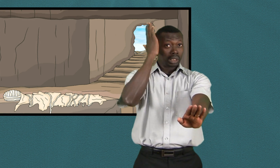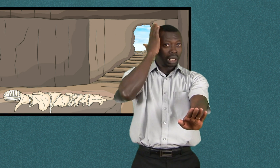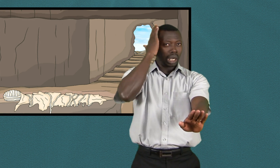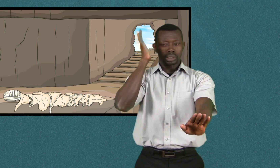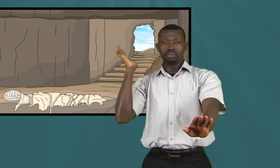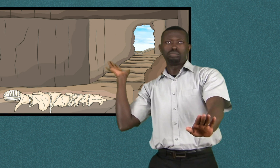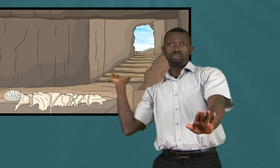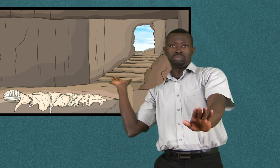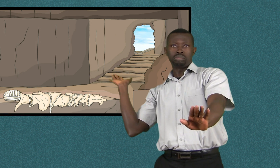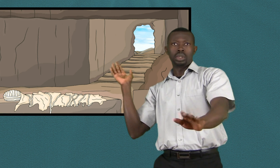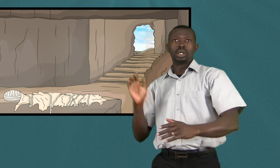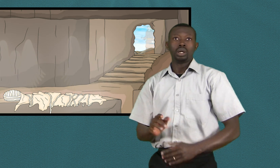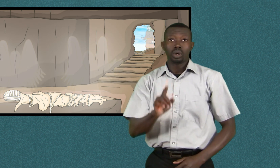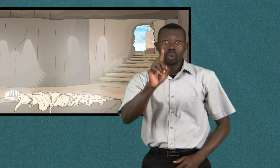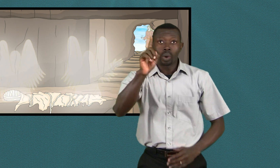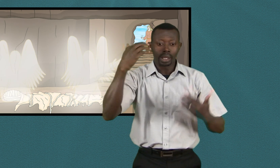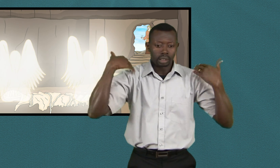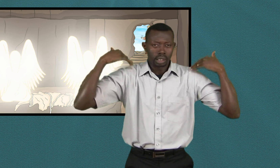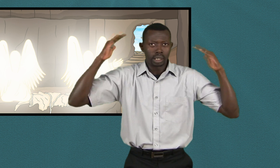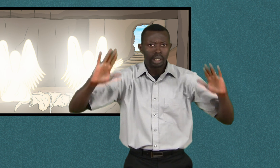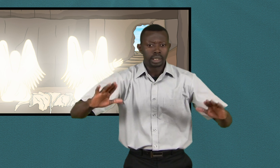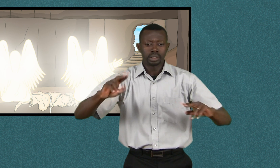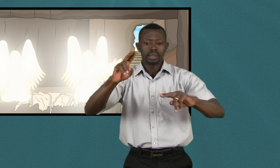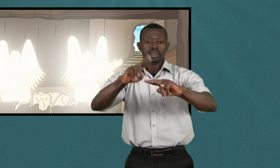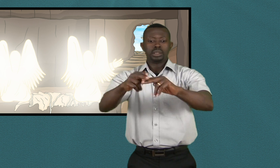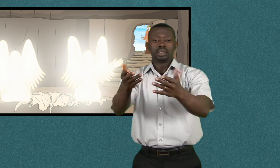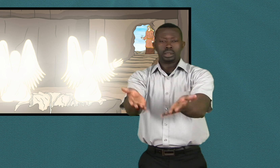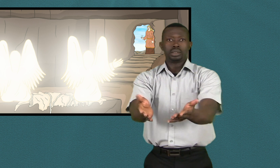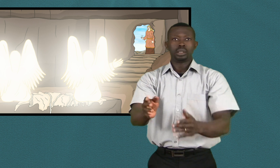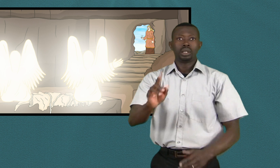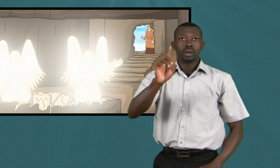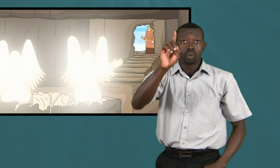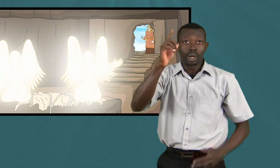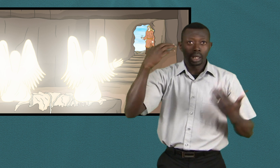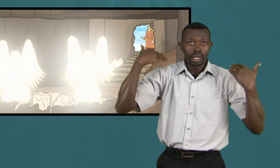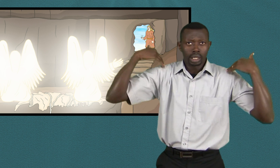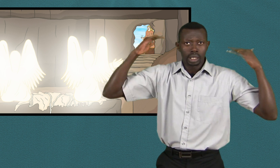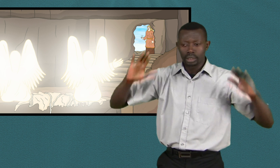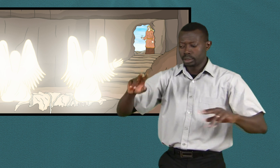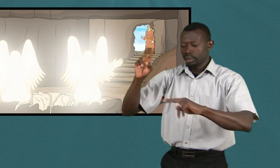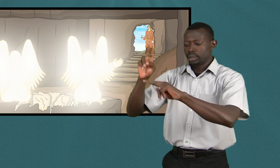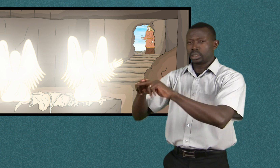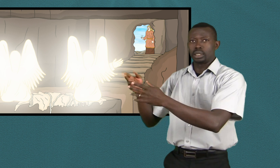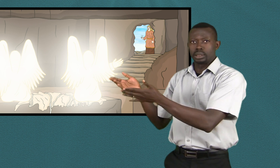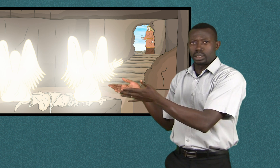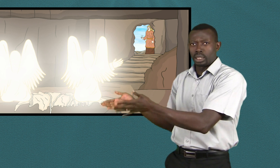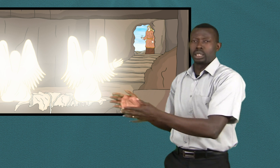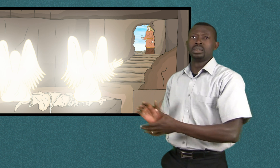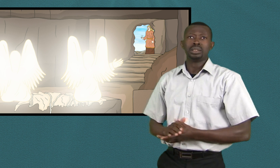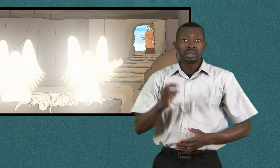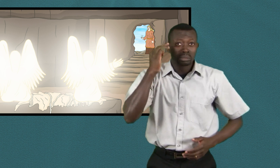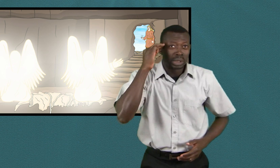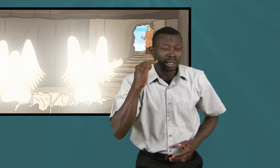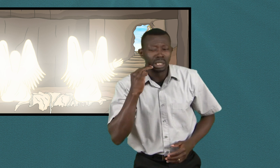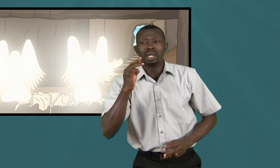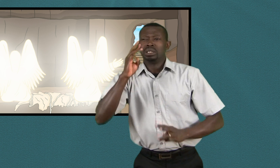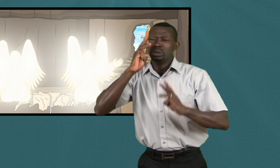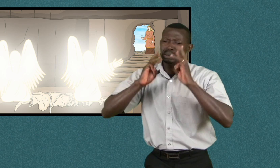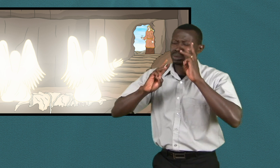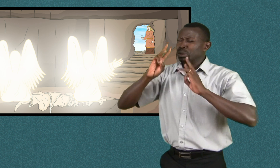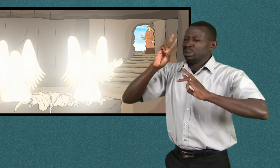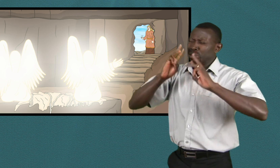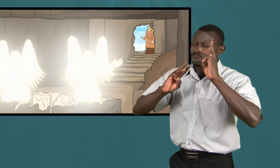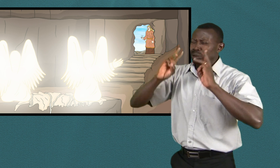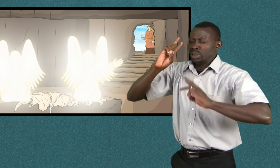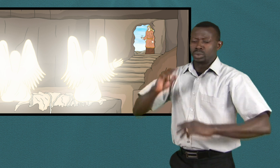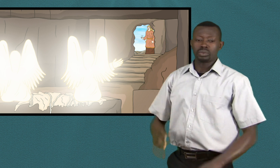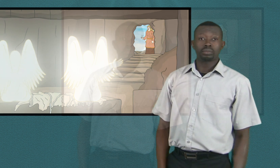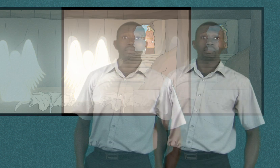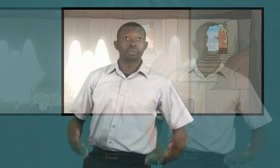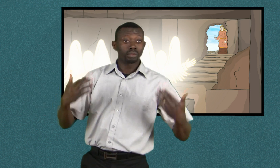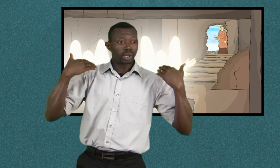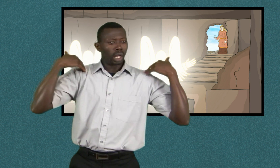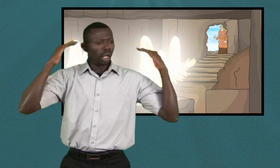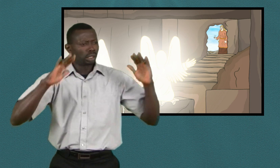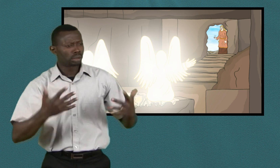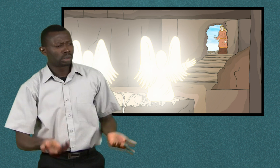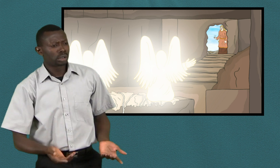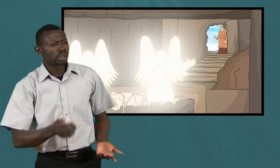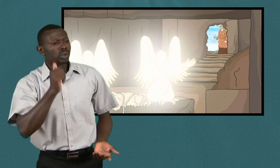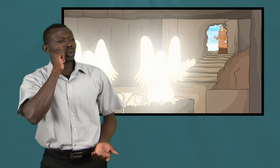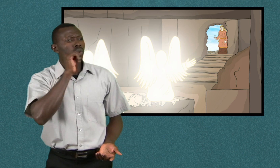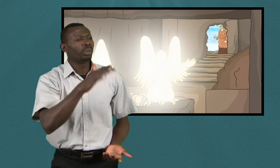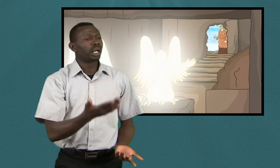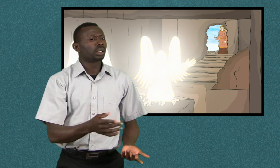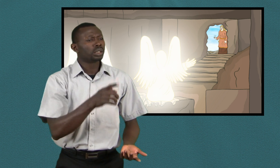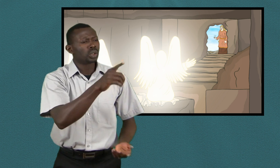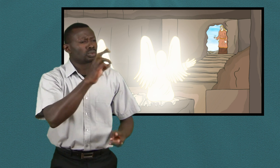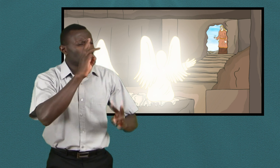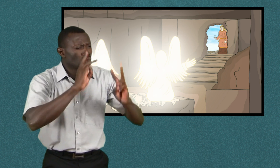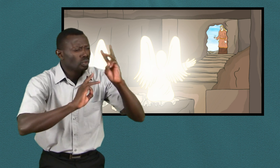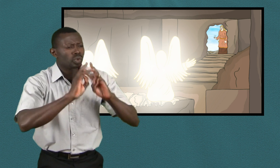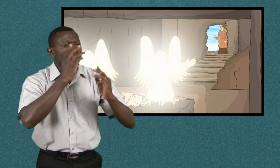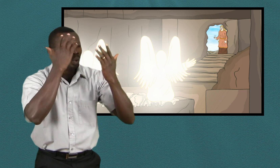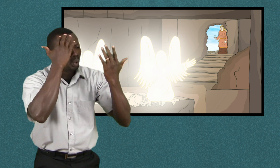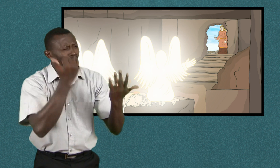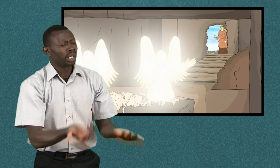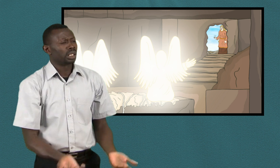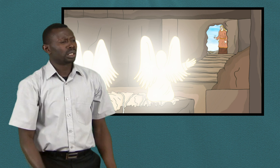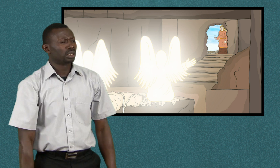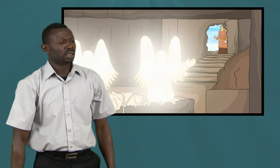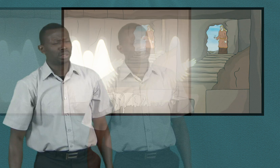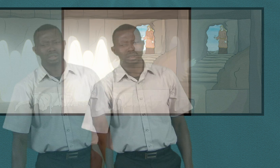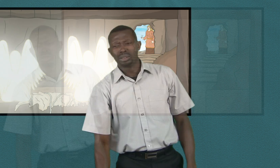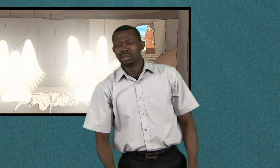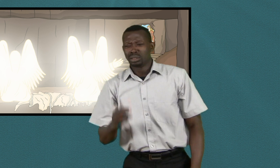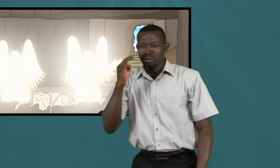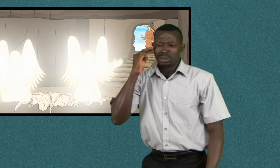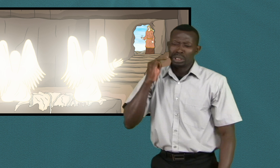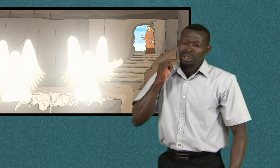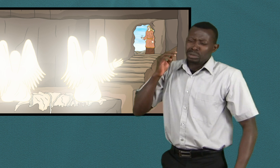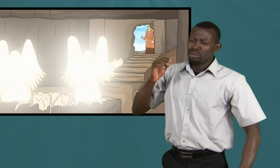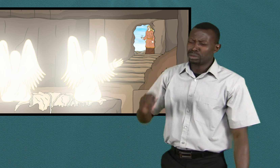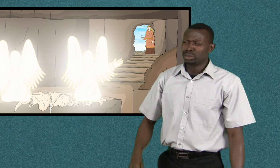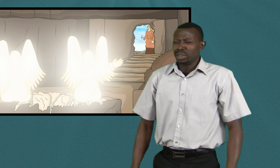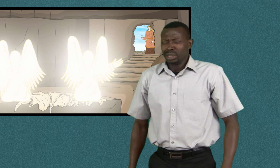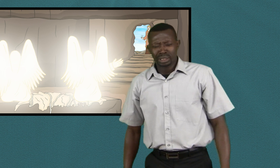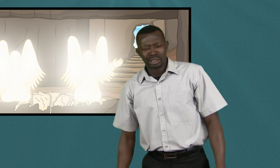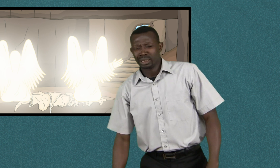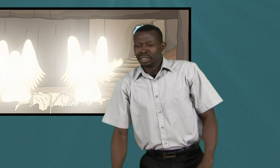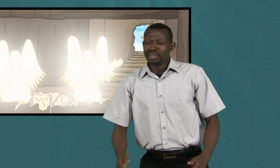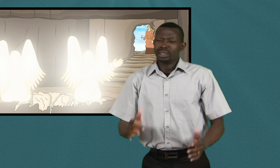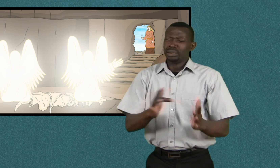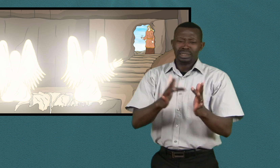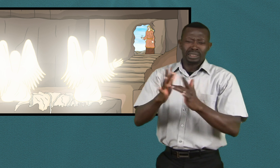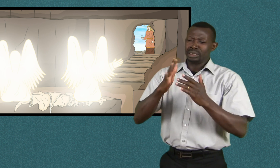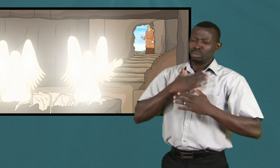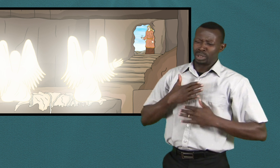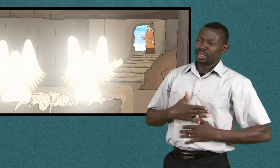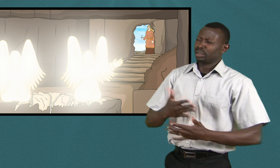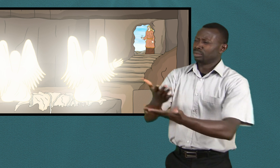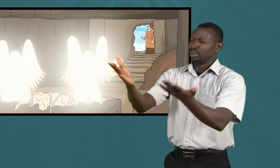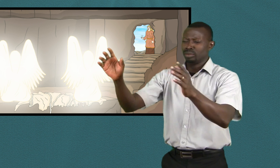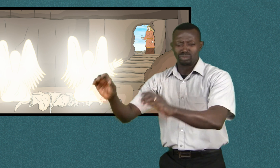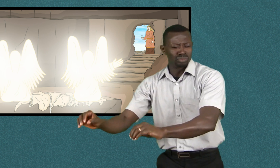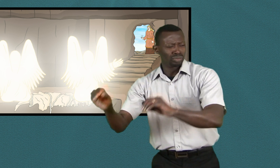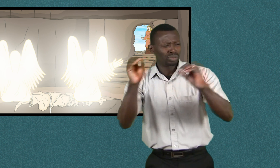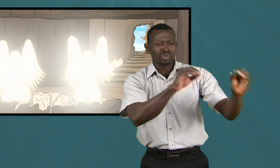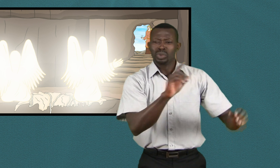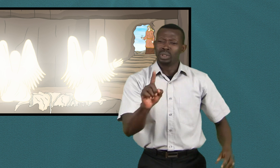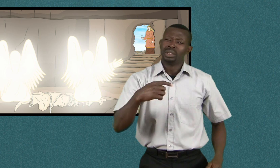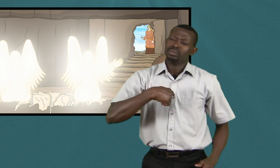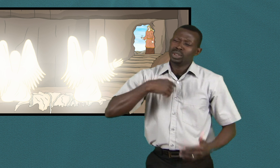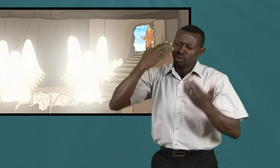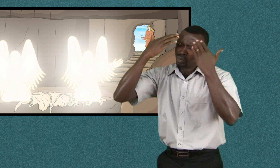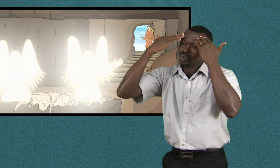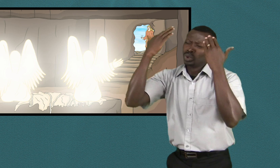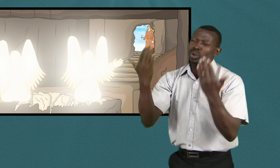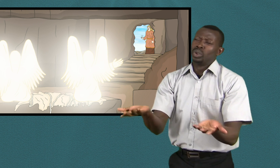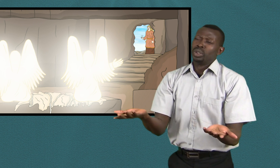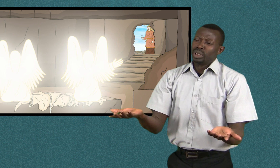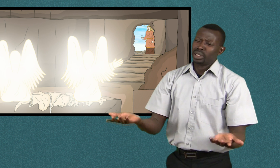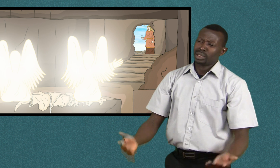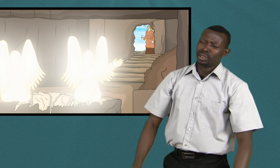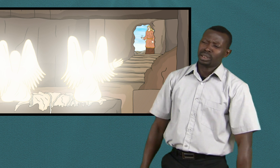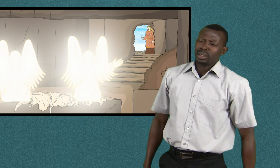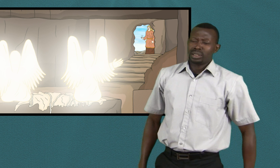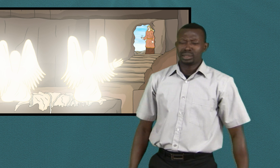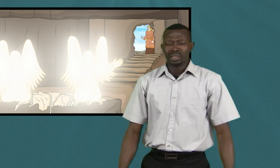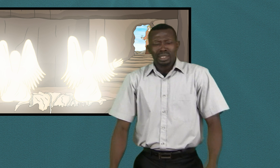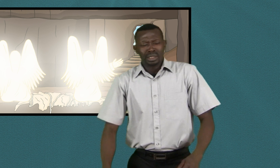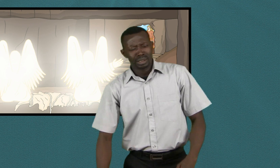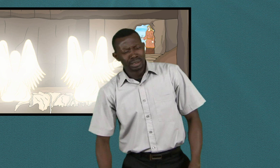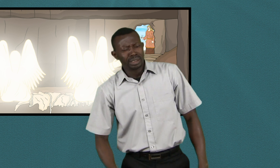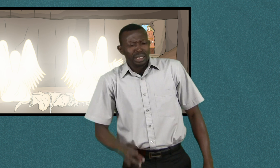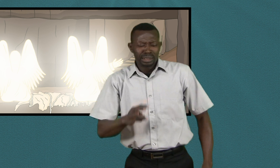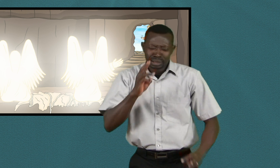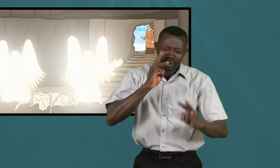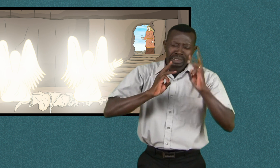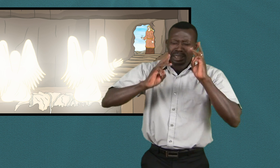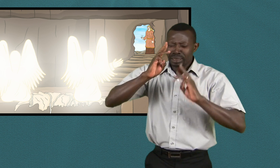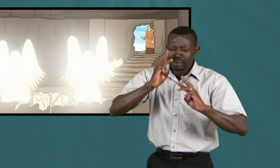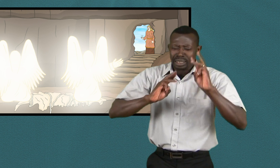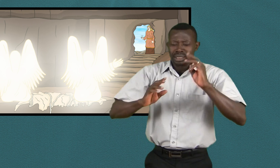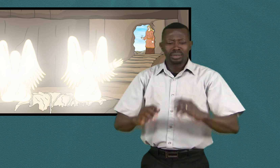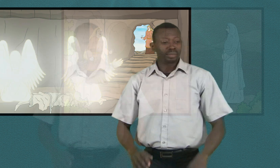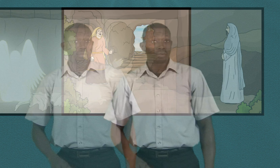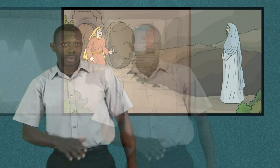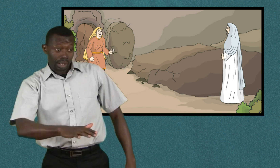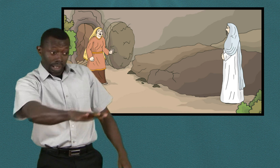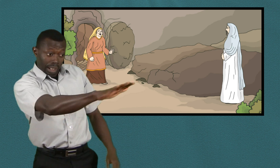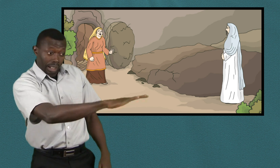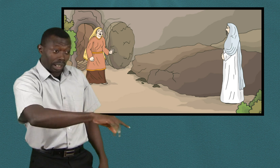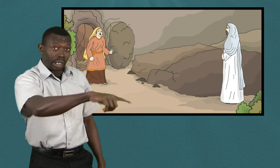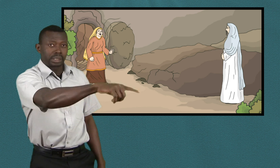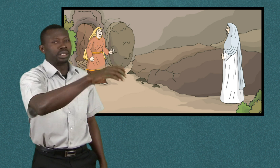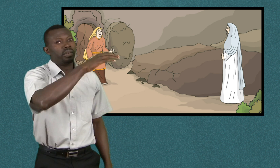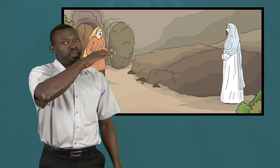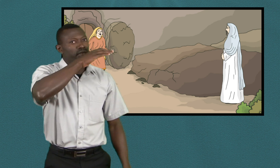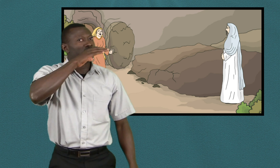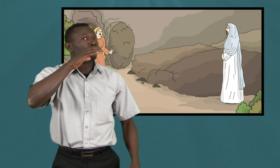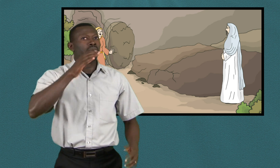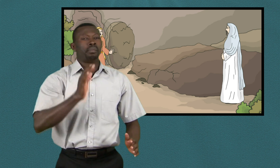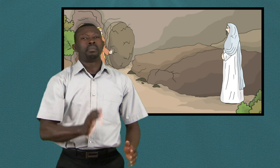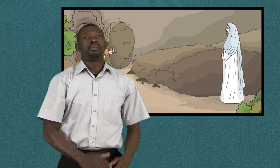And as she wept, she bent down to look into the tomb, and she saw two angels in white sitting where the body of Jesus had lain, one at the head and the other at the feet. “Woman, why are you weeping?” they asked. “Because they have taken my Lord away,” she said, “and I do not know where they have put Him.”